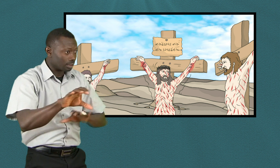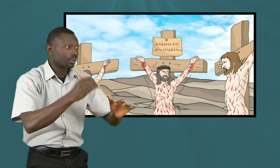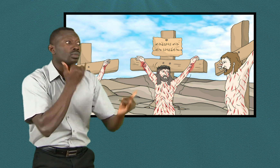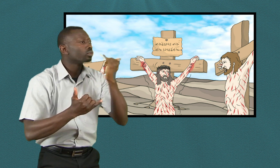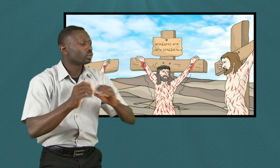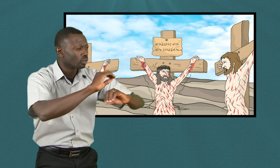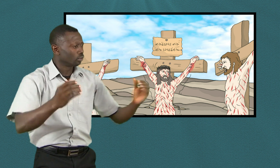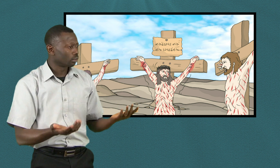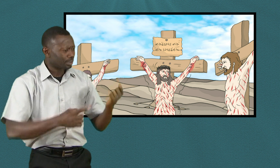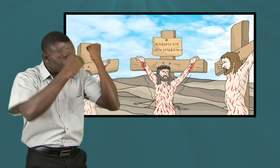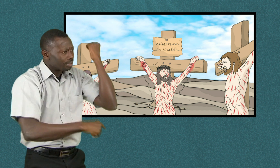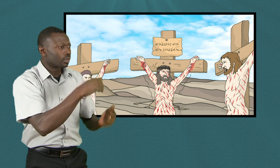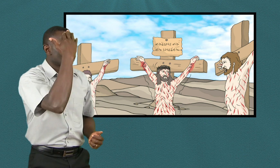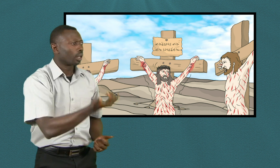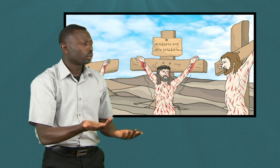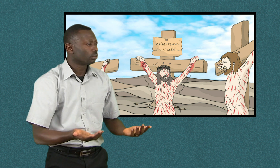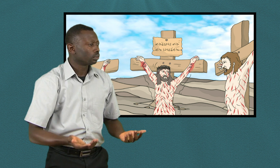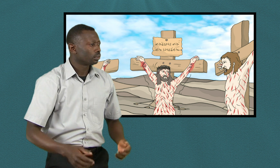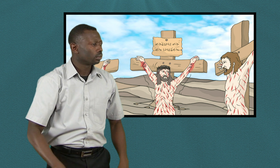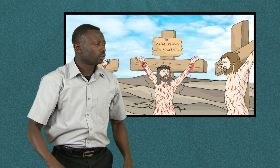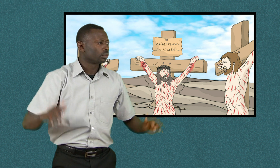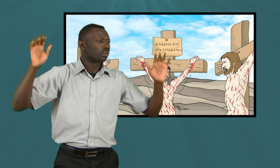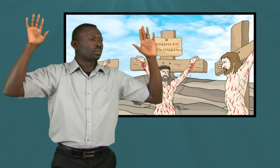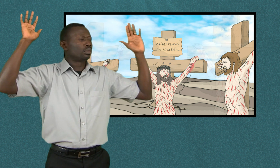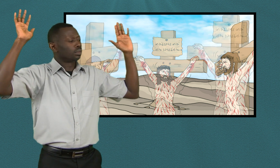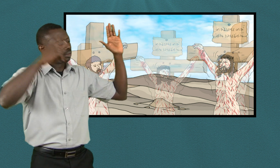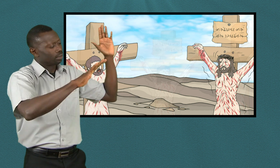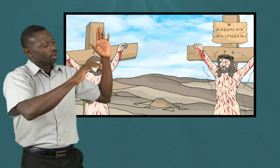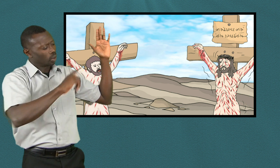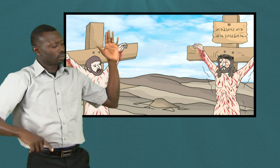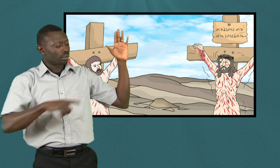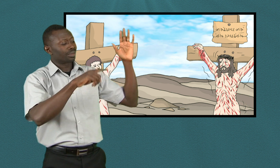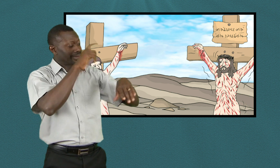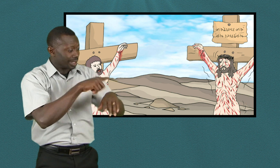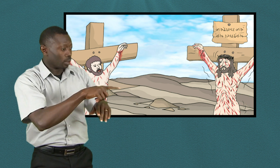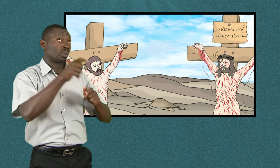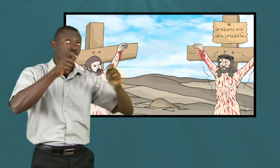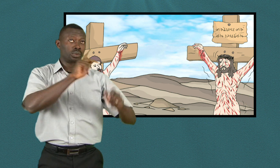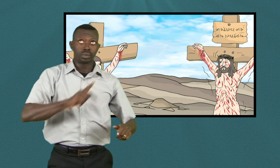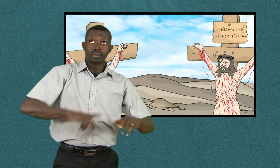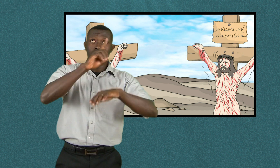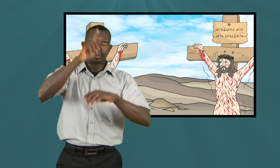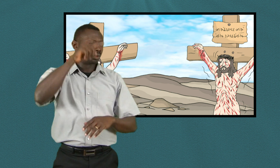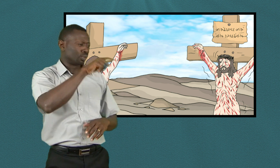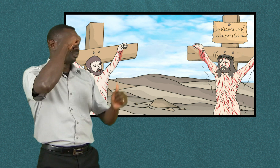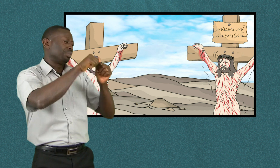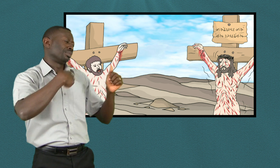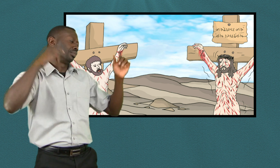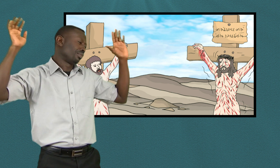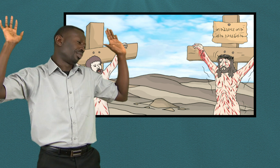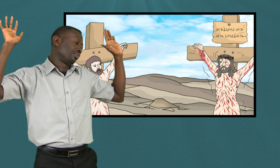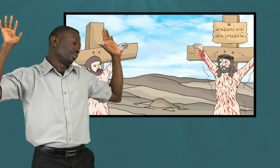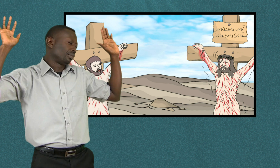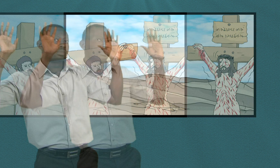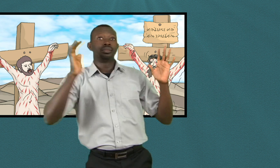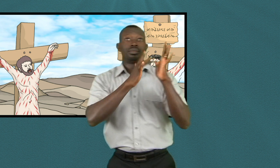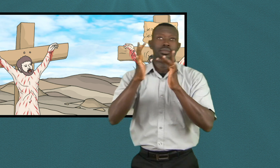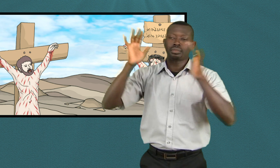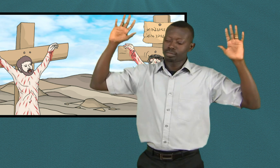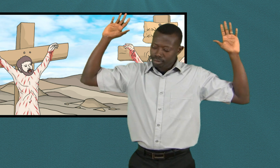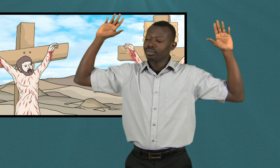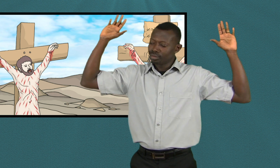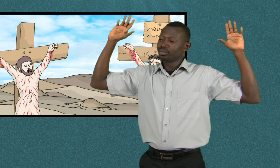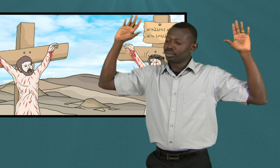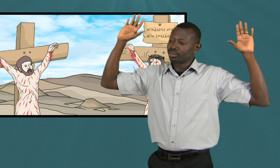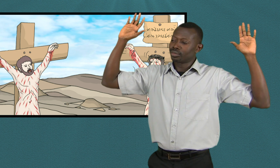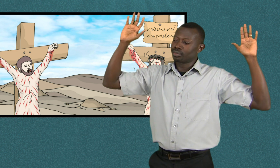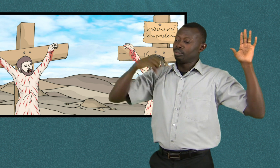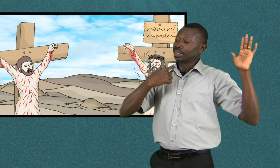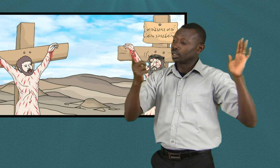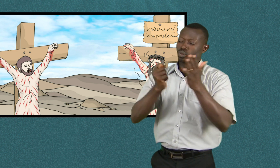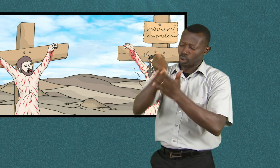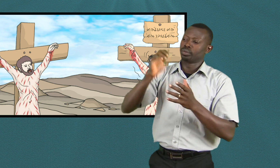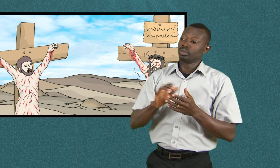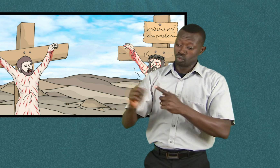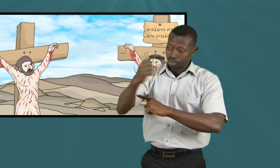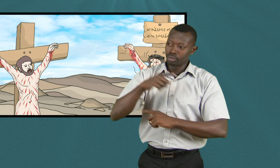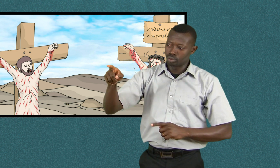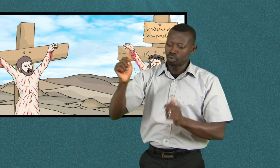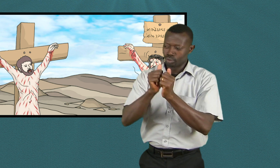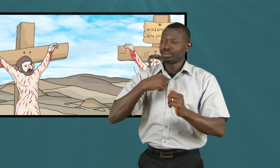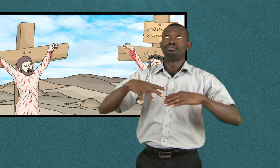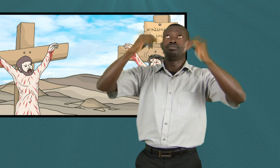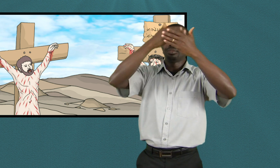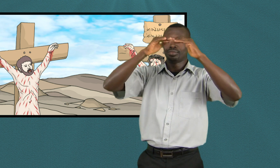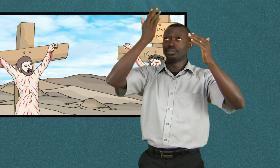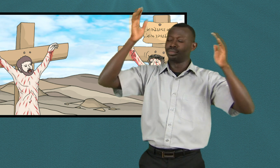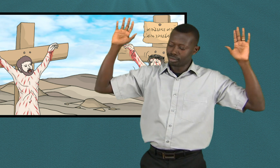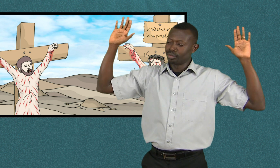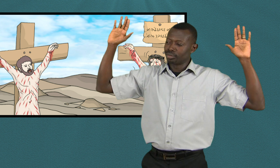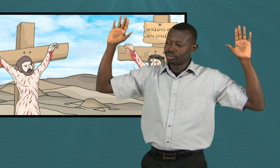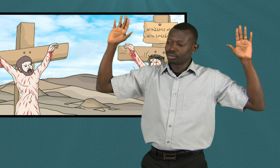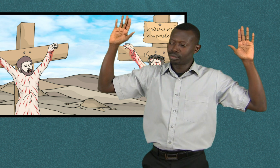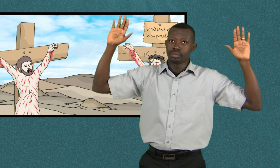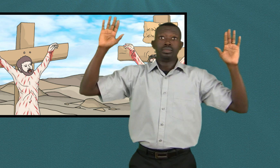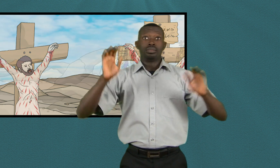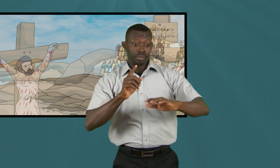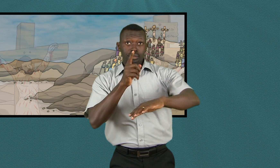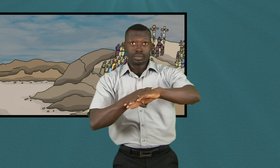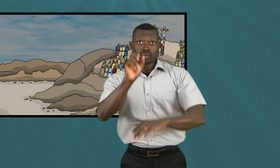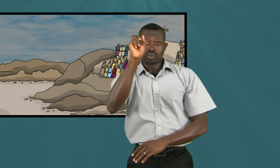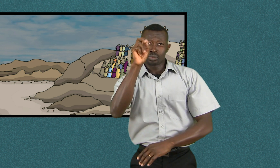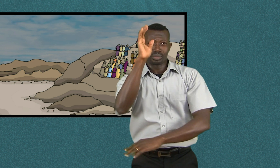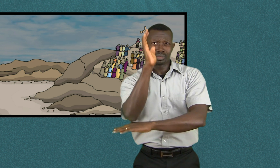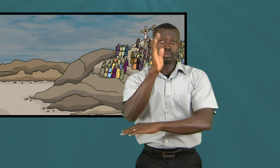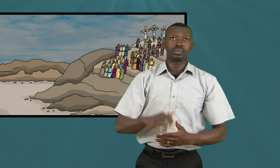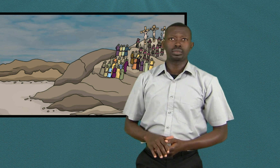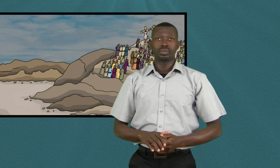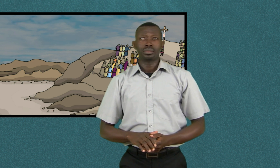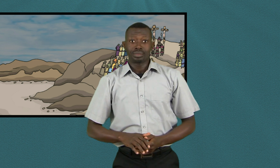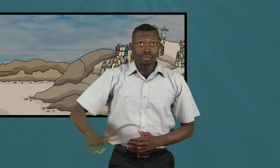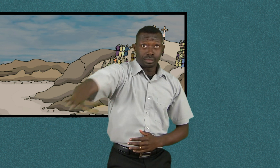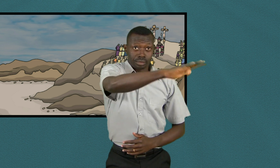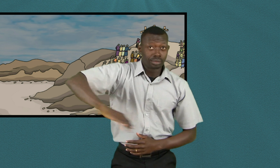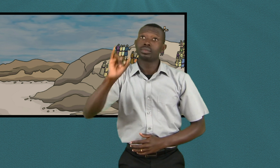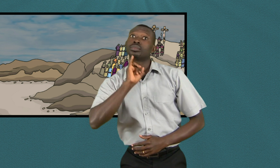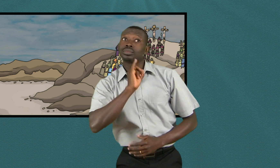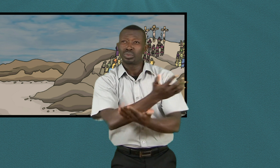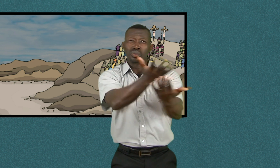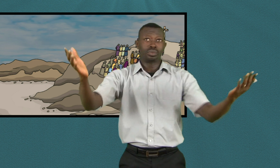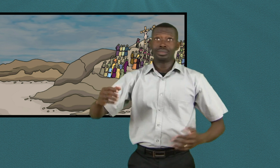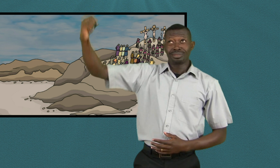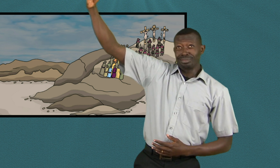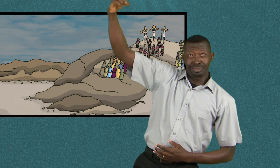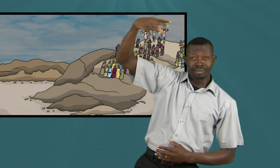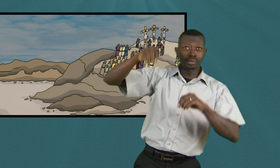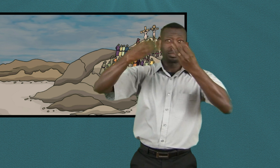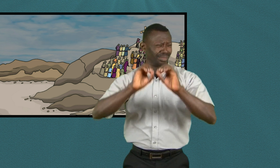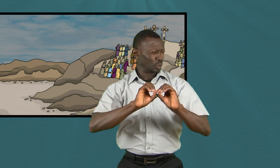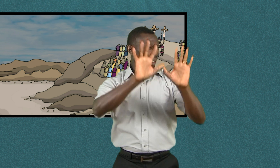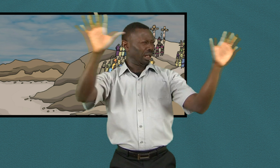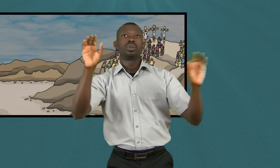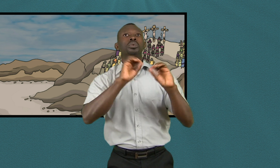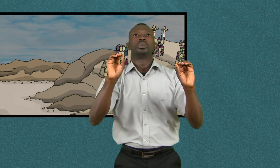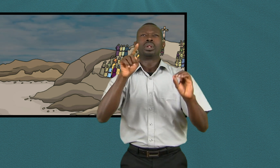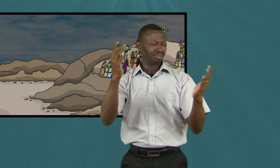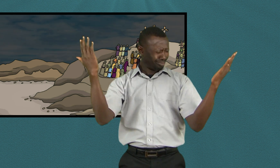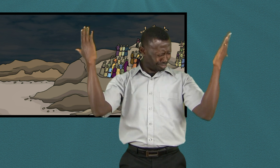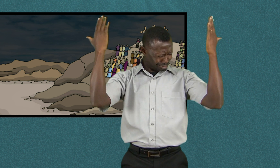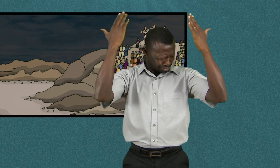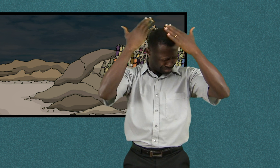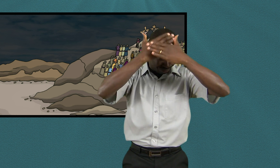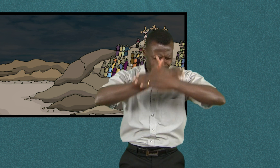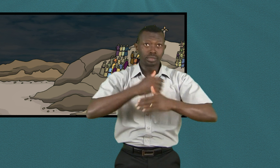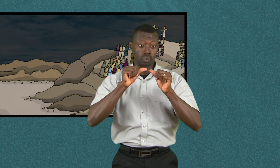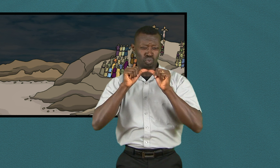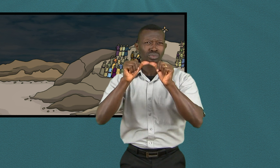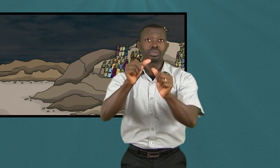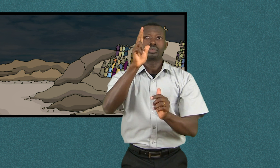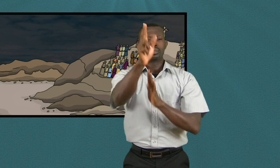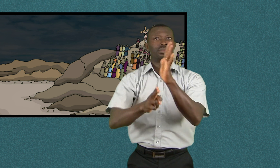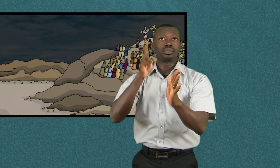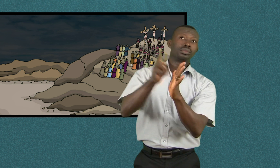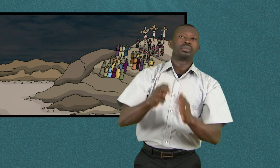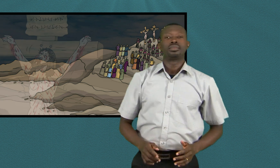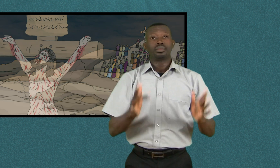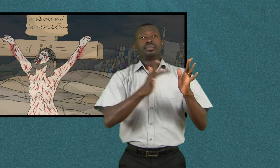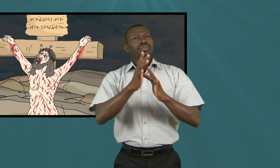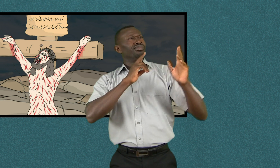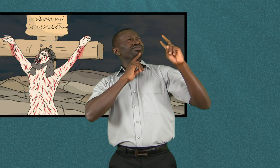For He said, ‘I am the Son of God.’” From the sixth hour until the ninth hour darkness came over all the land.